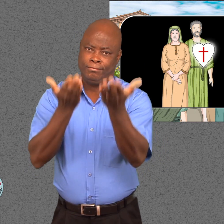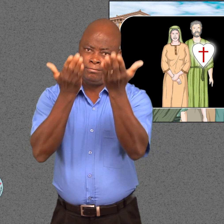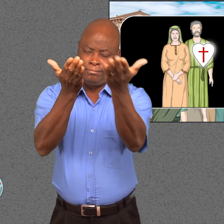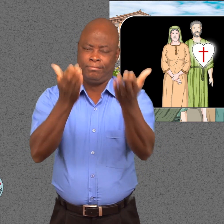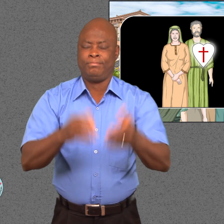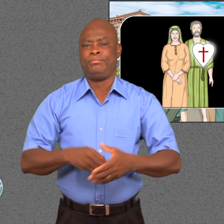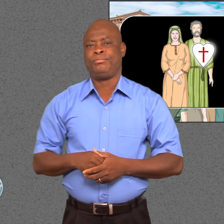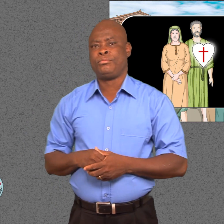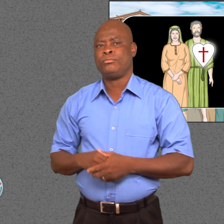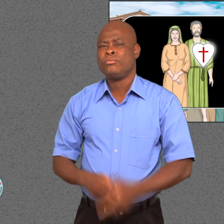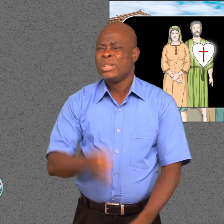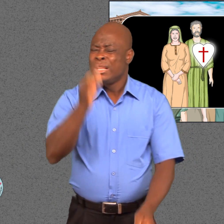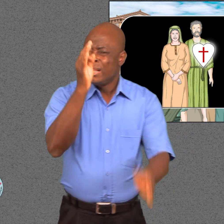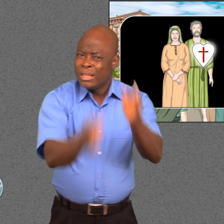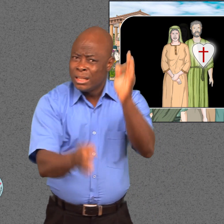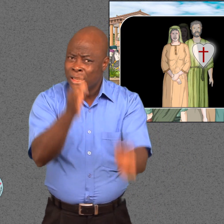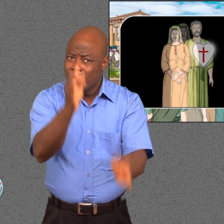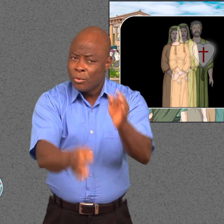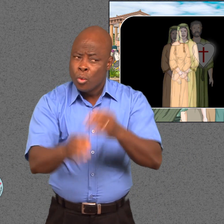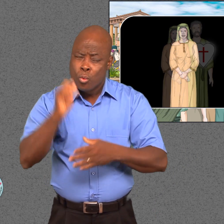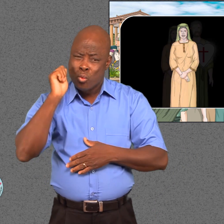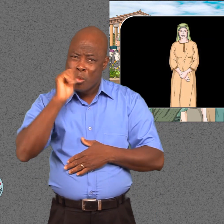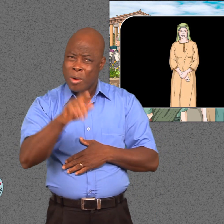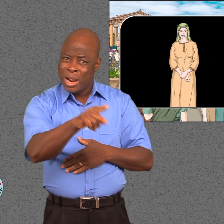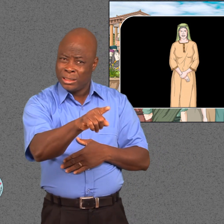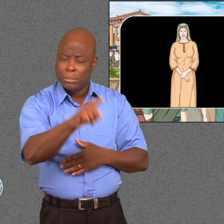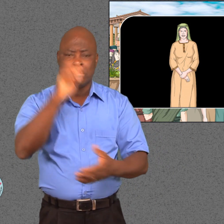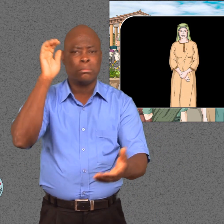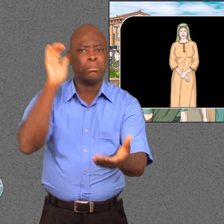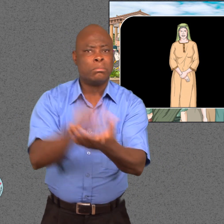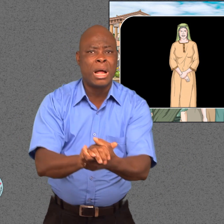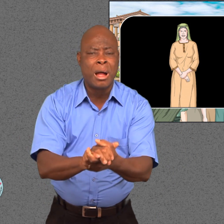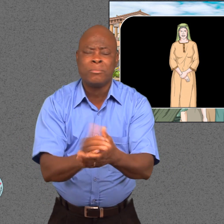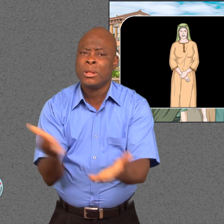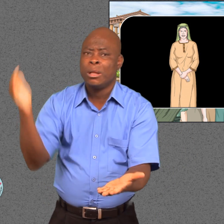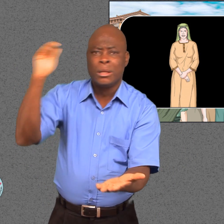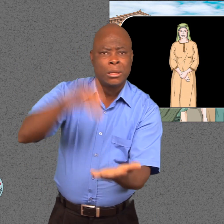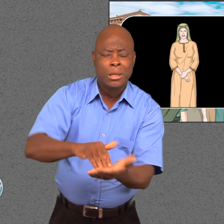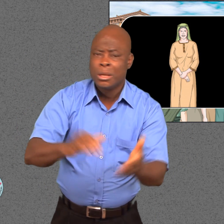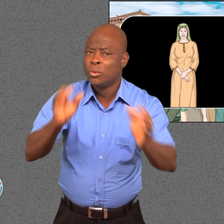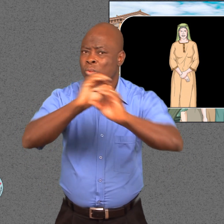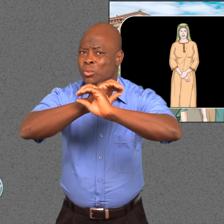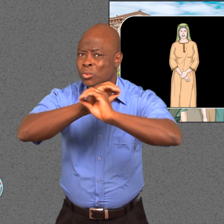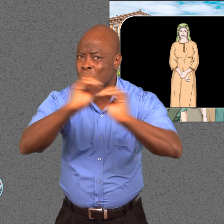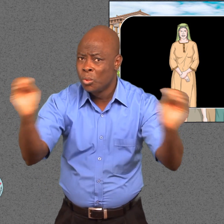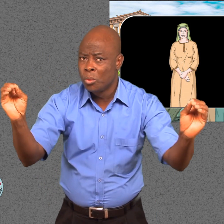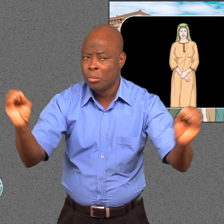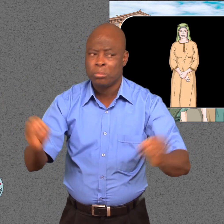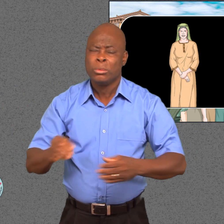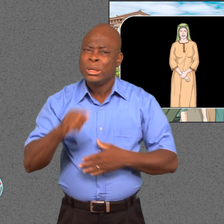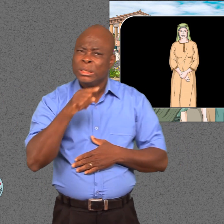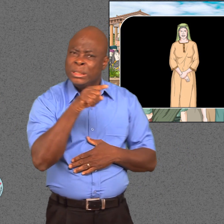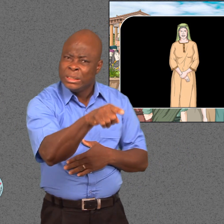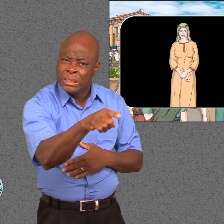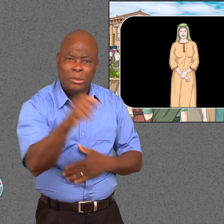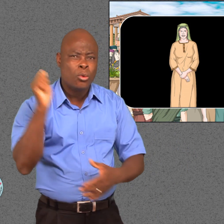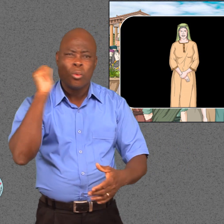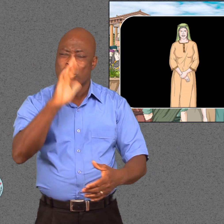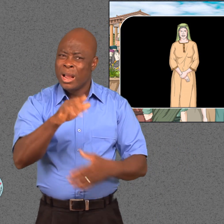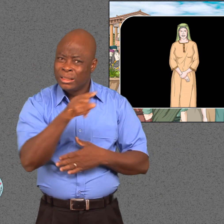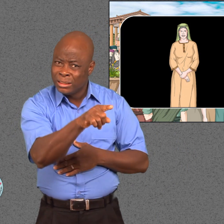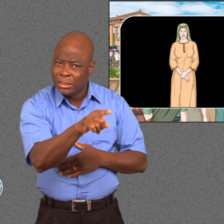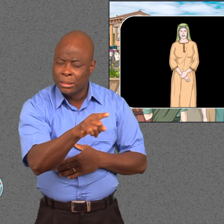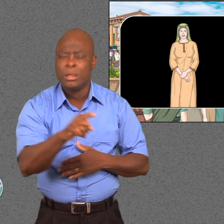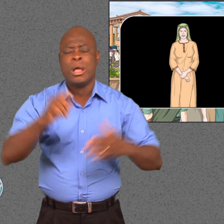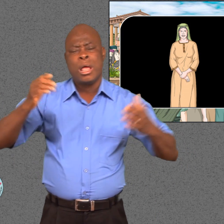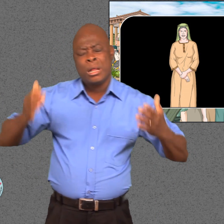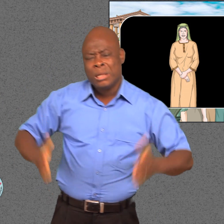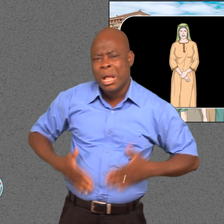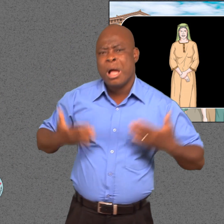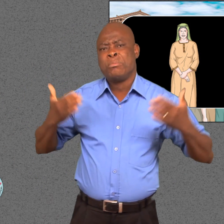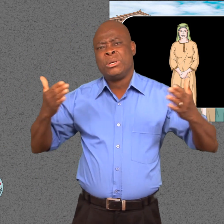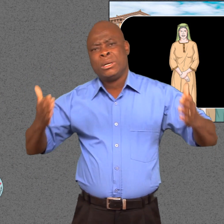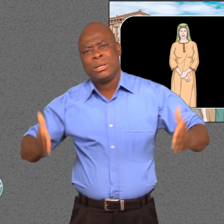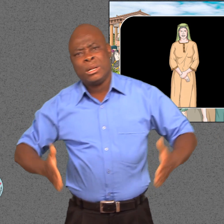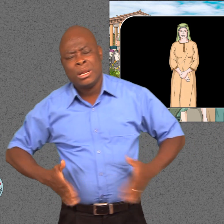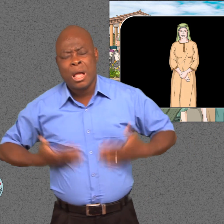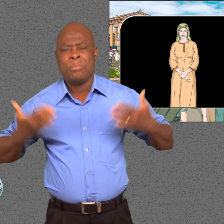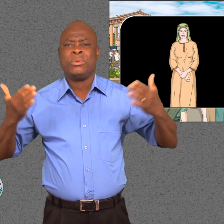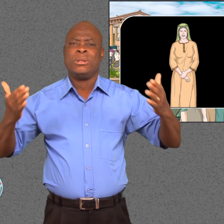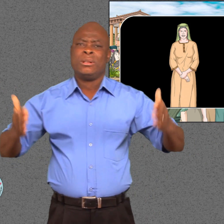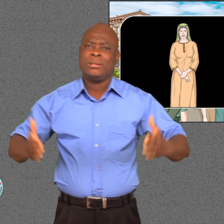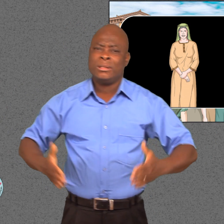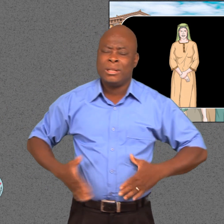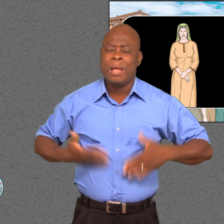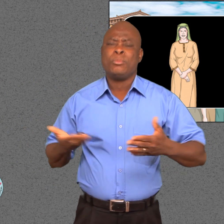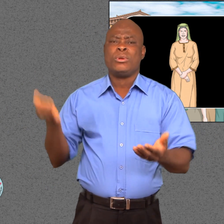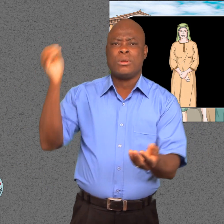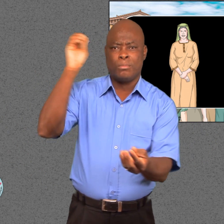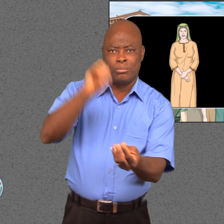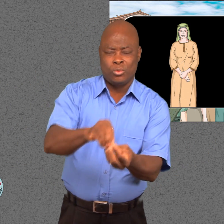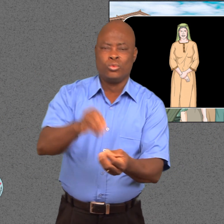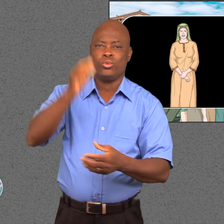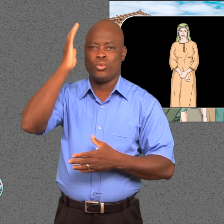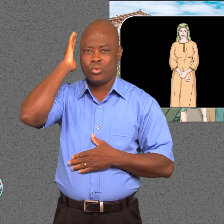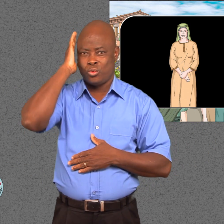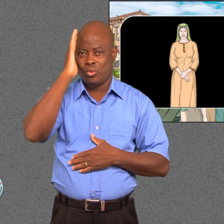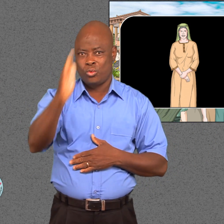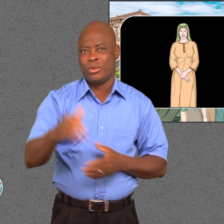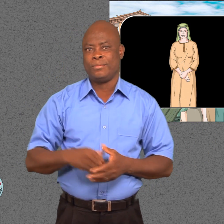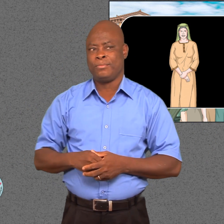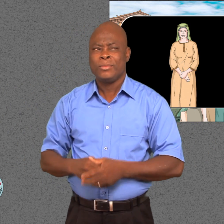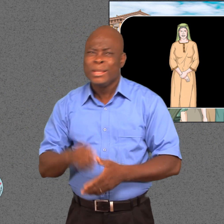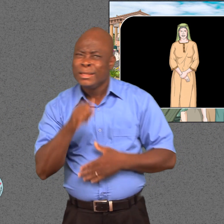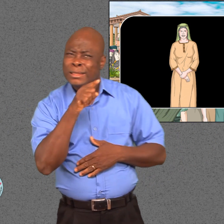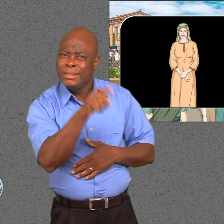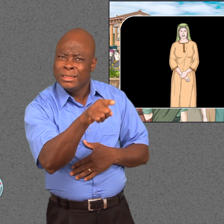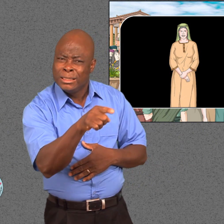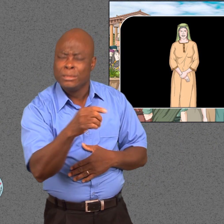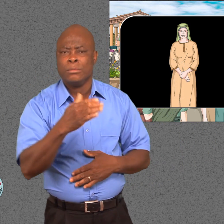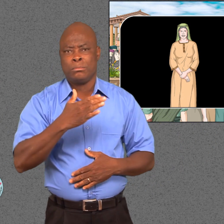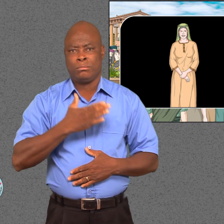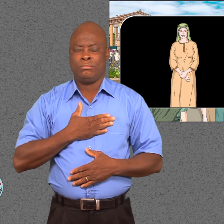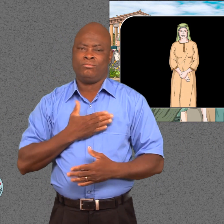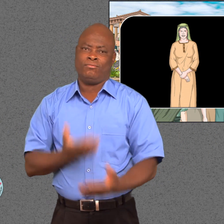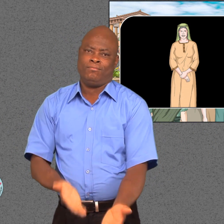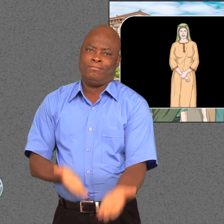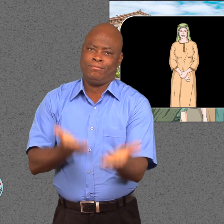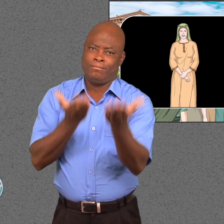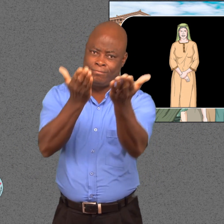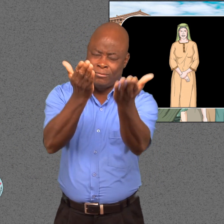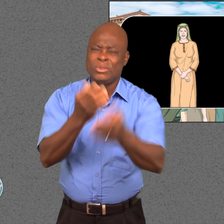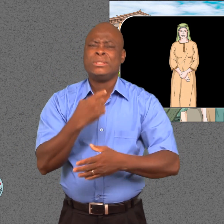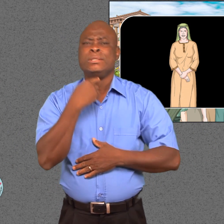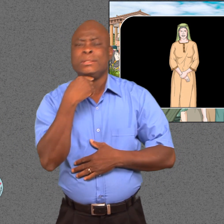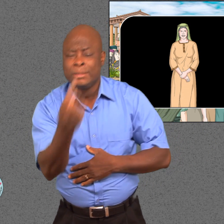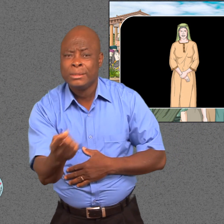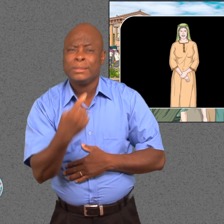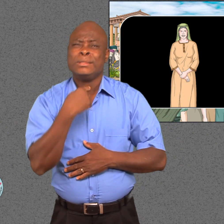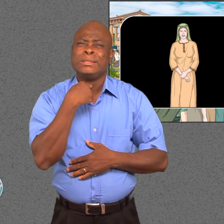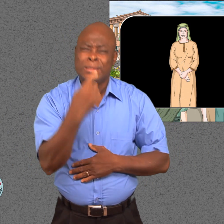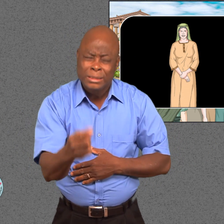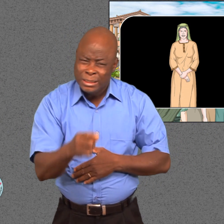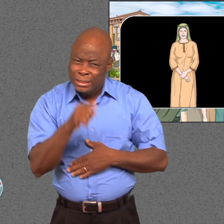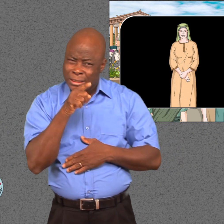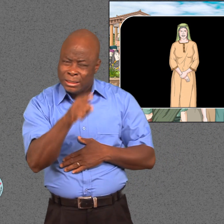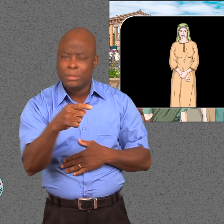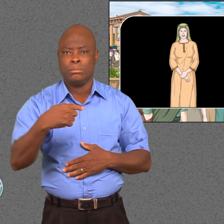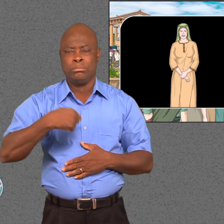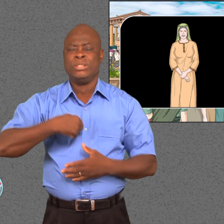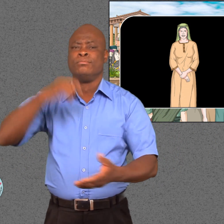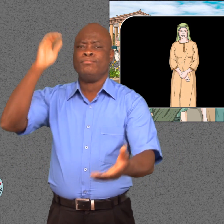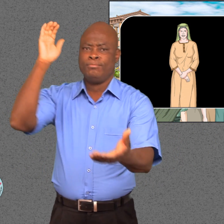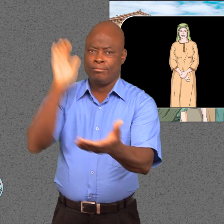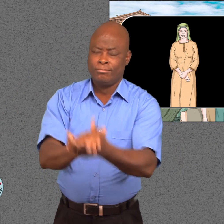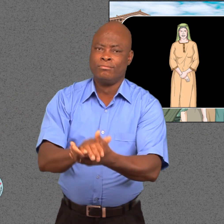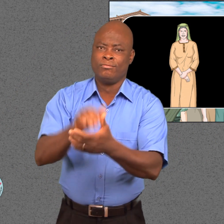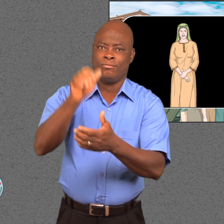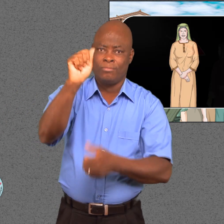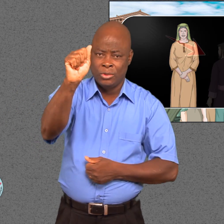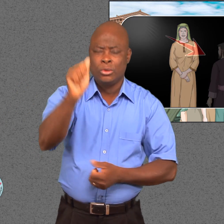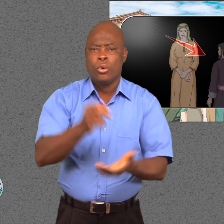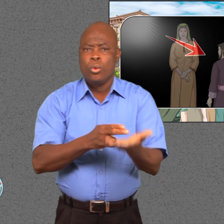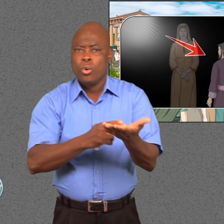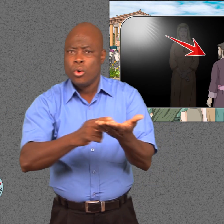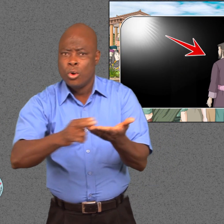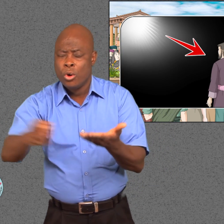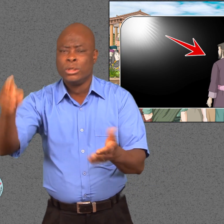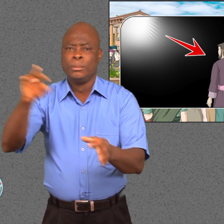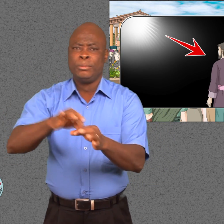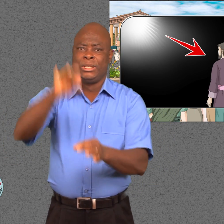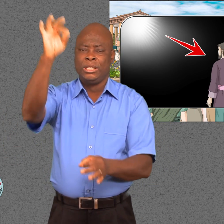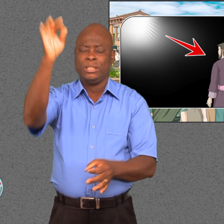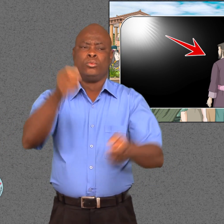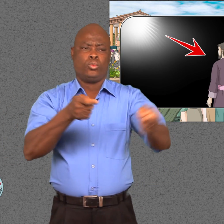In my judgment, however, she is happier if she remains as she is.